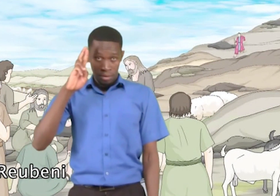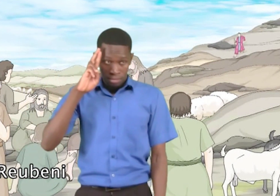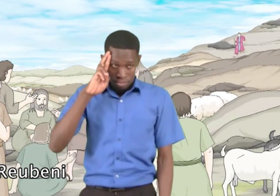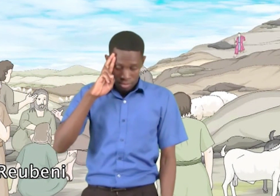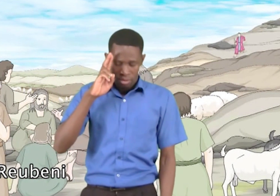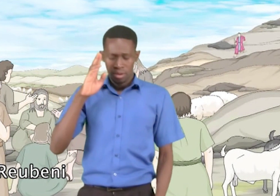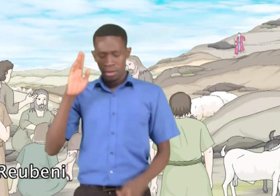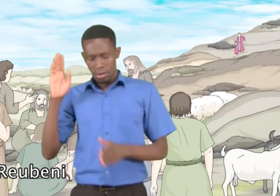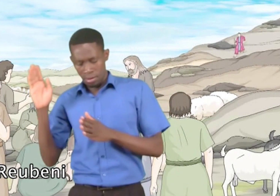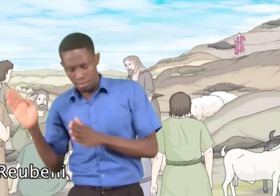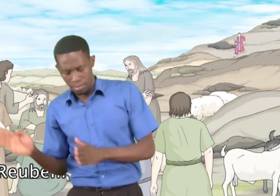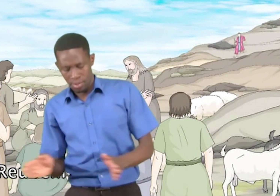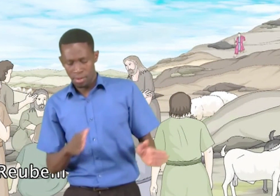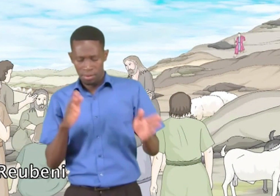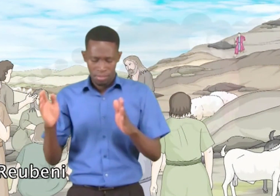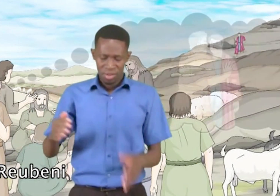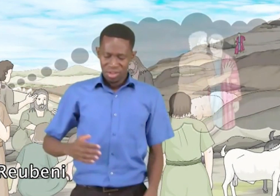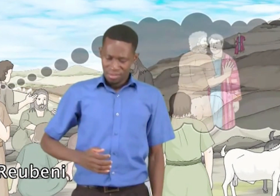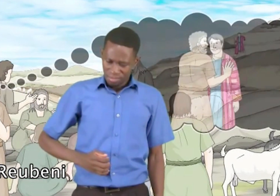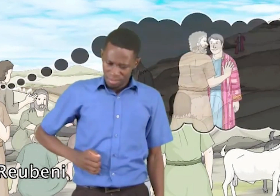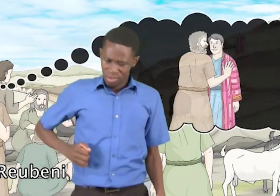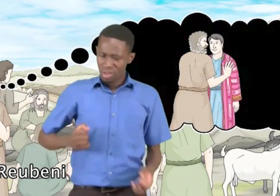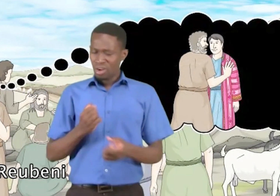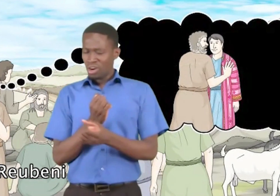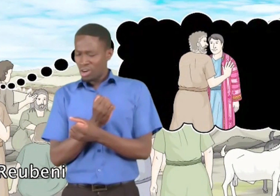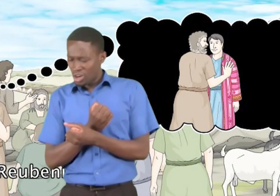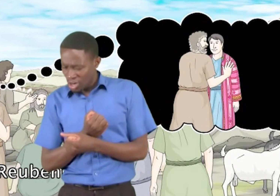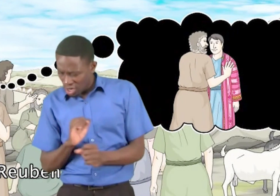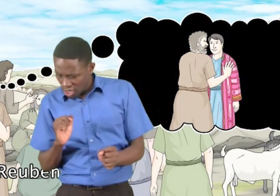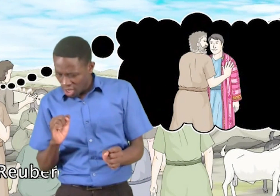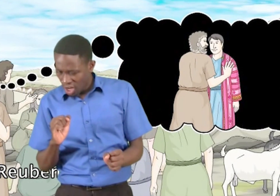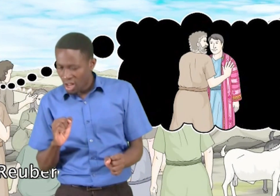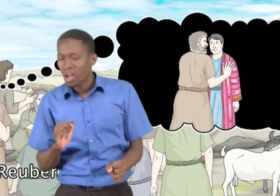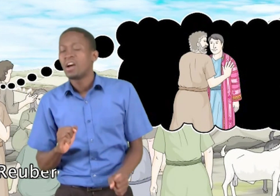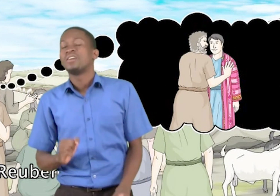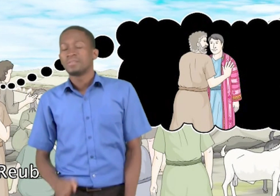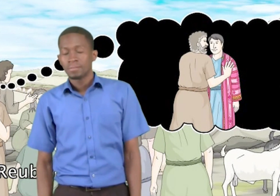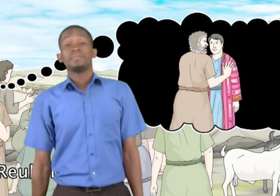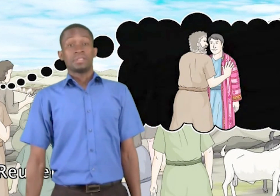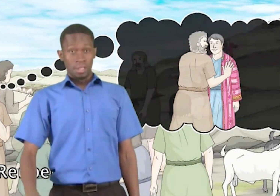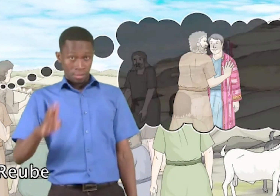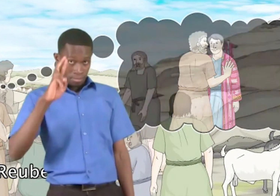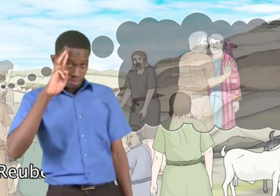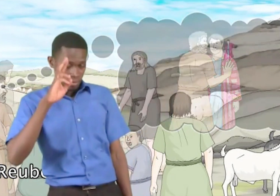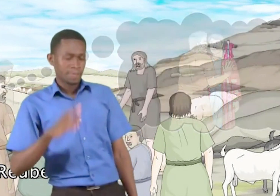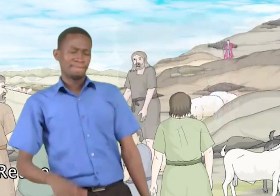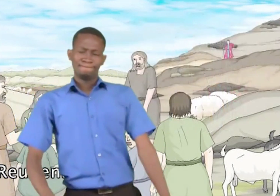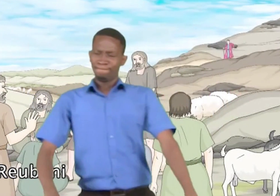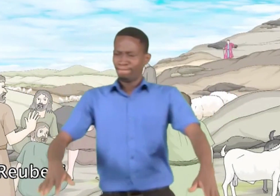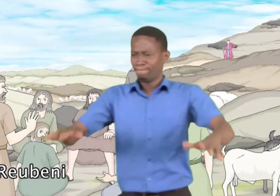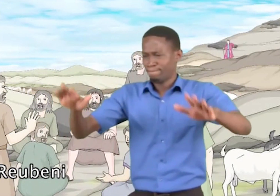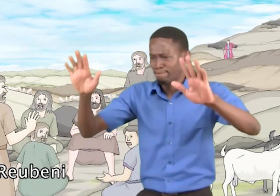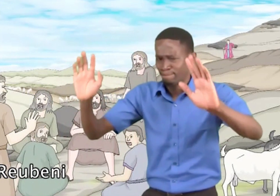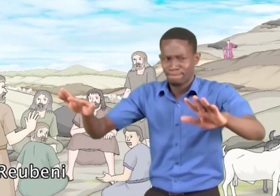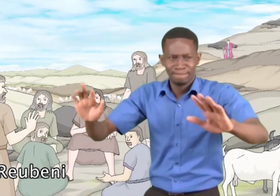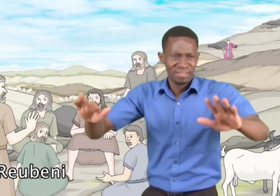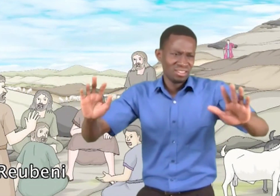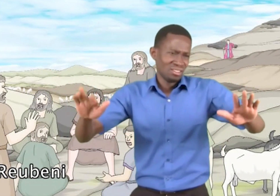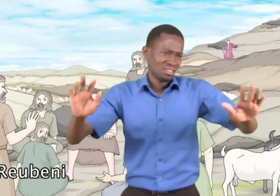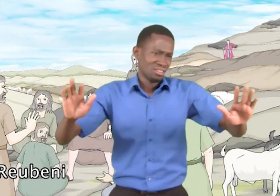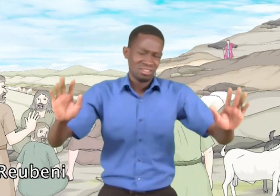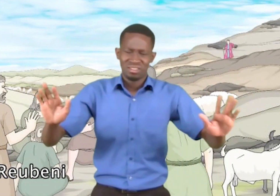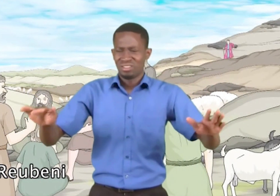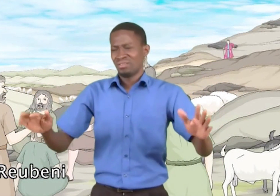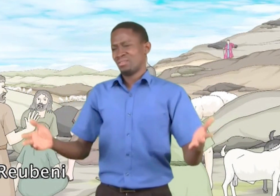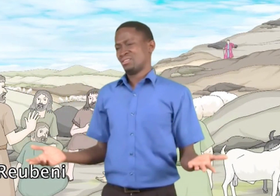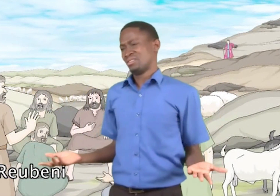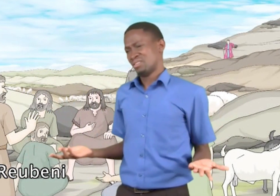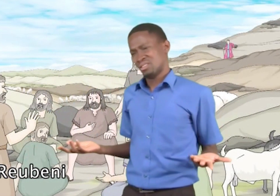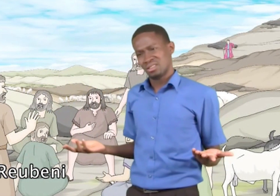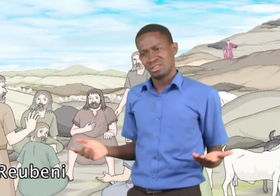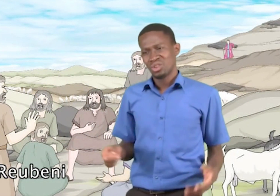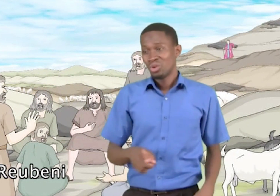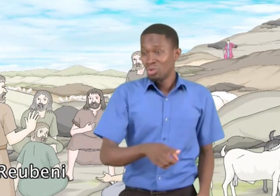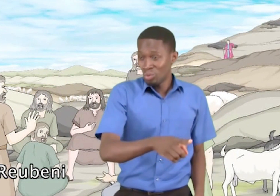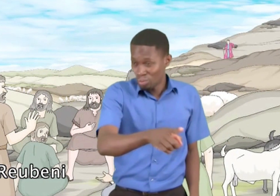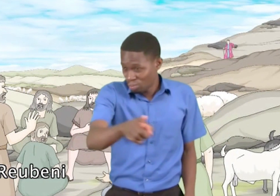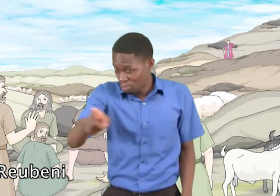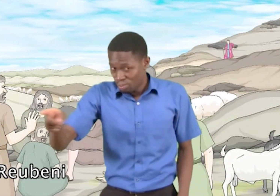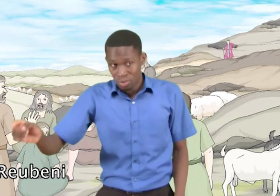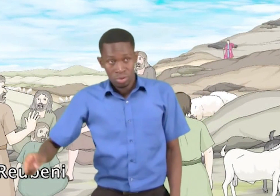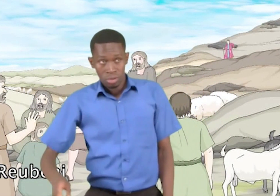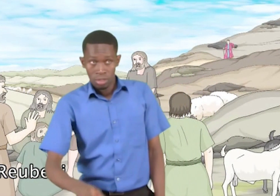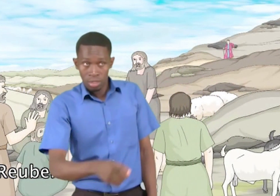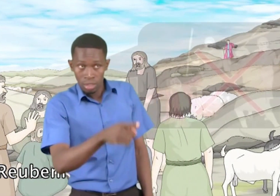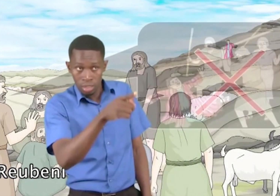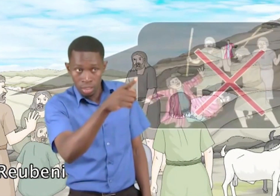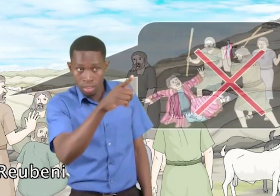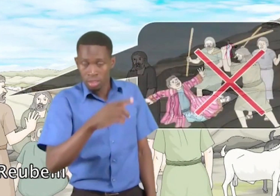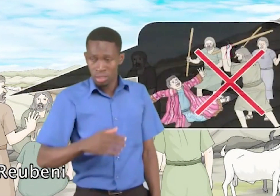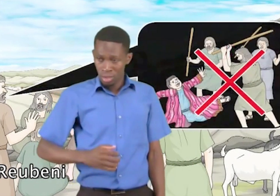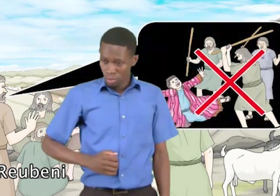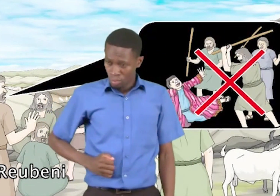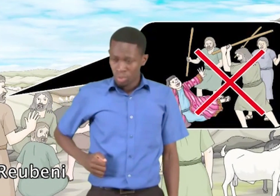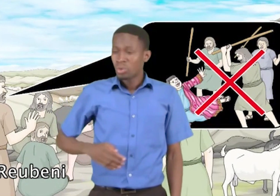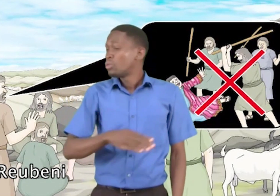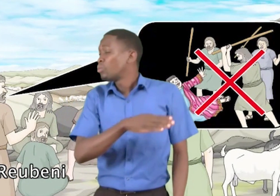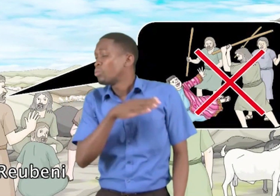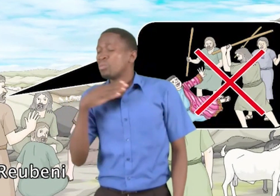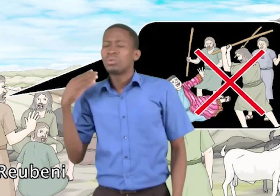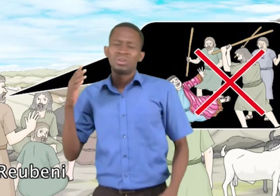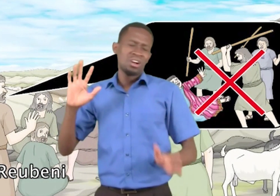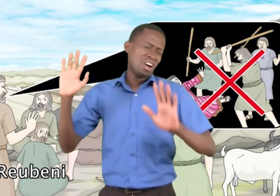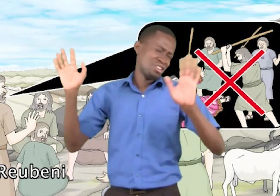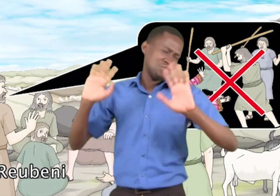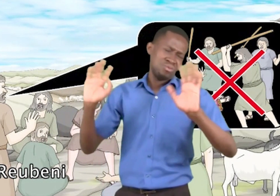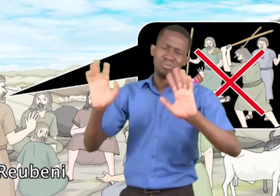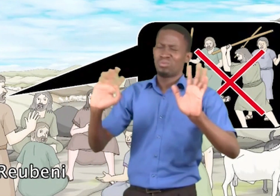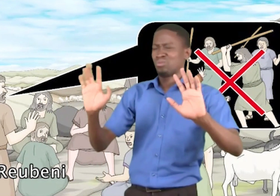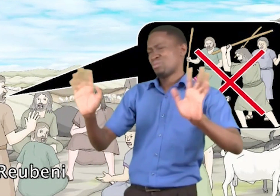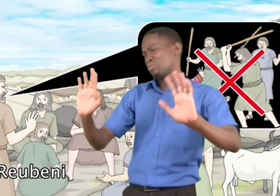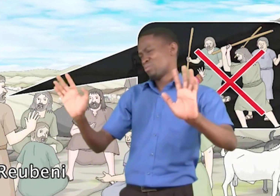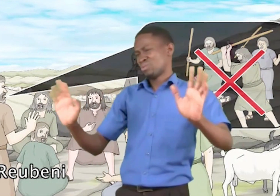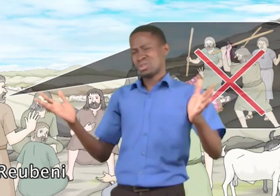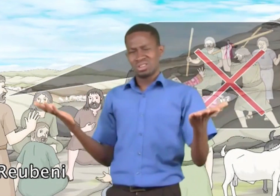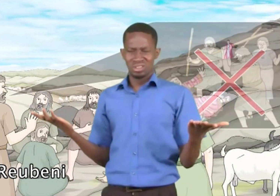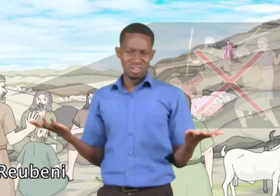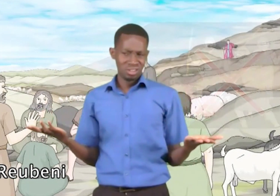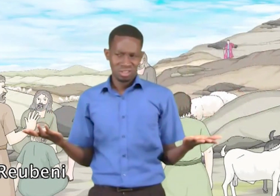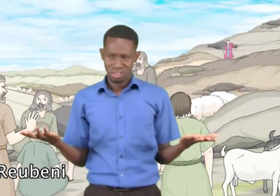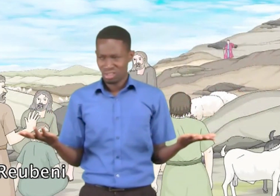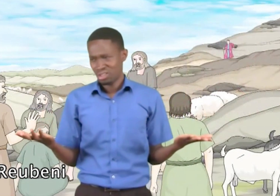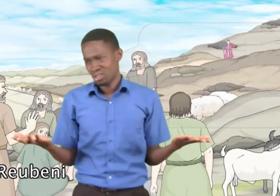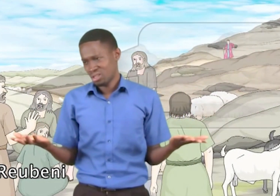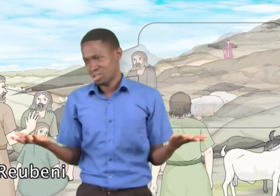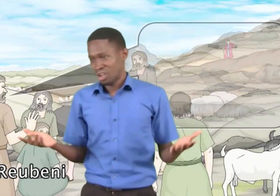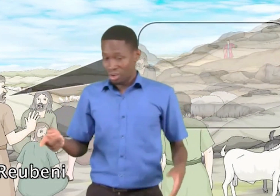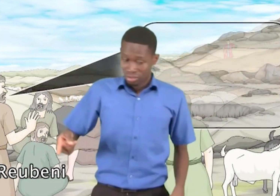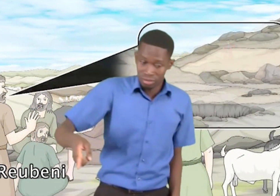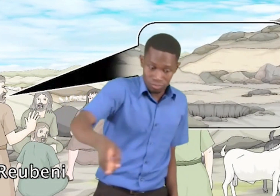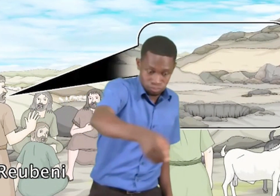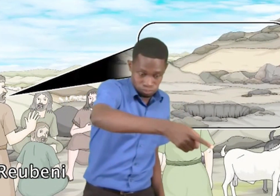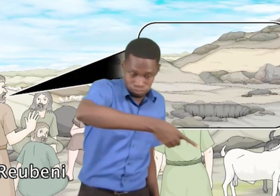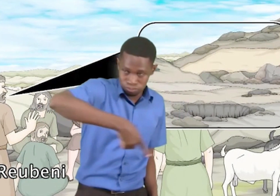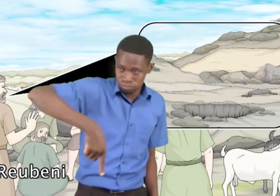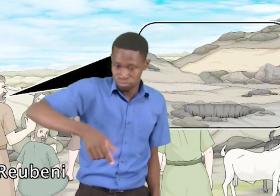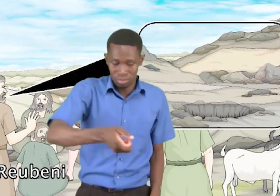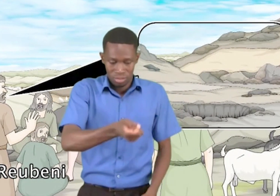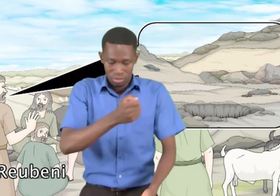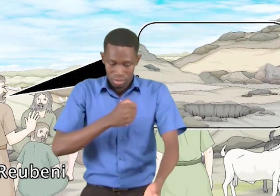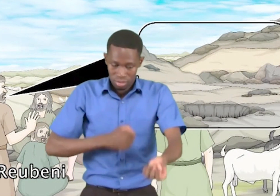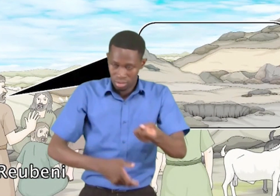“Let us not take his life,” he said. “Do not shed his blood.